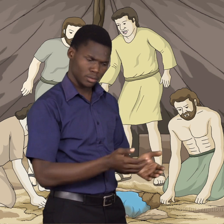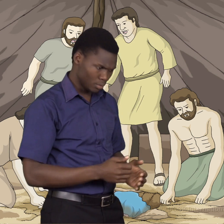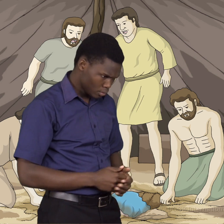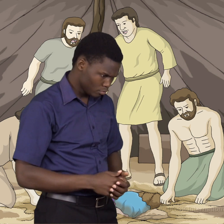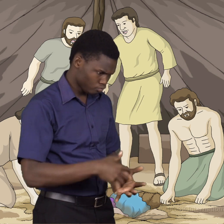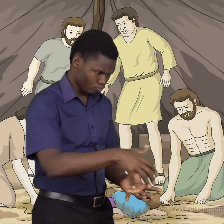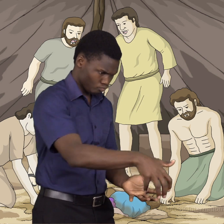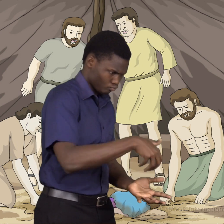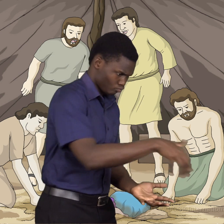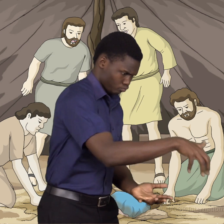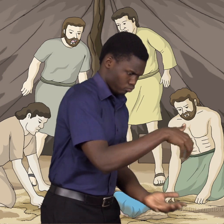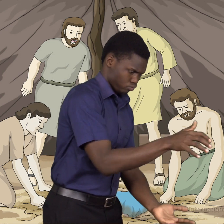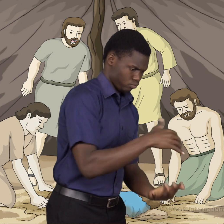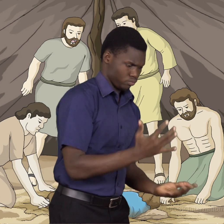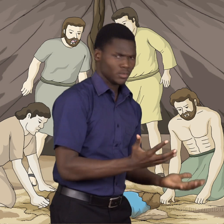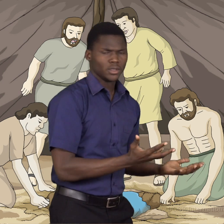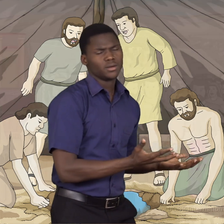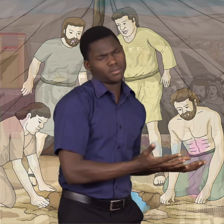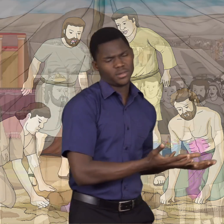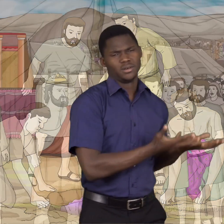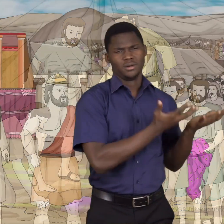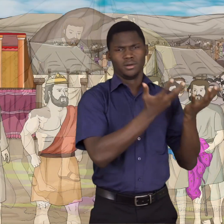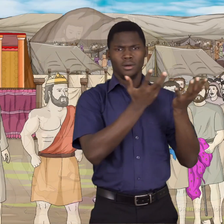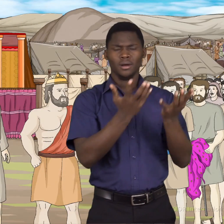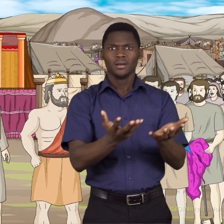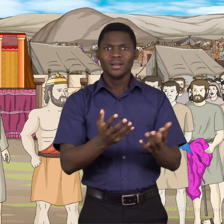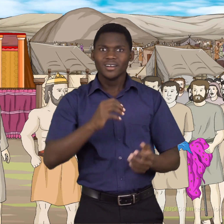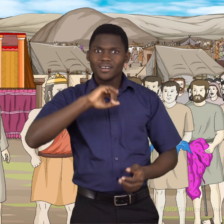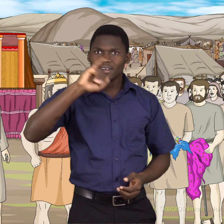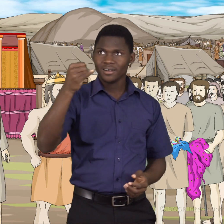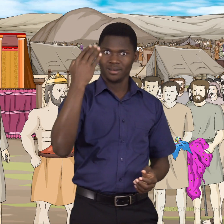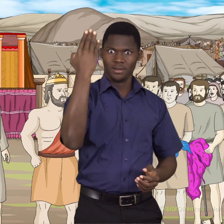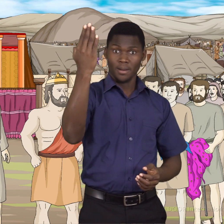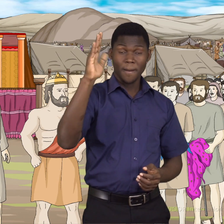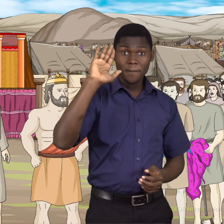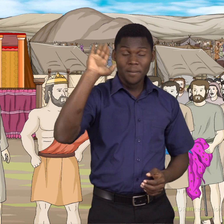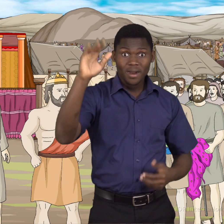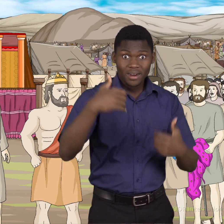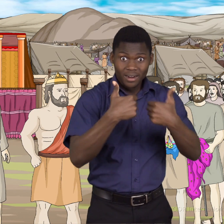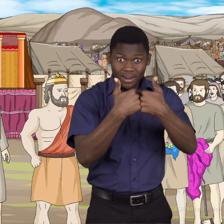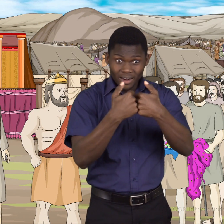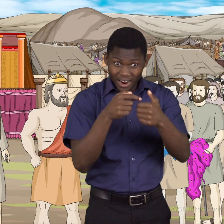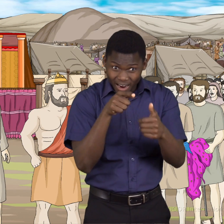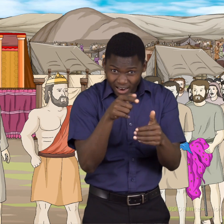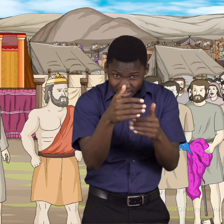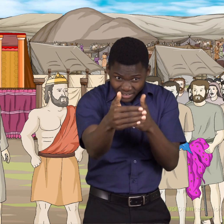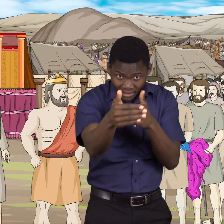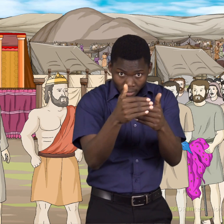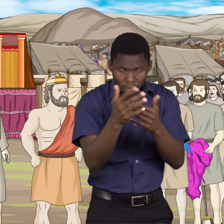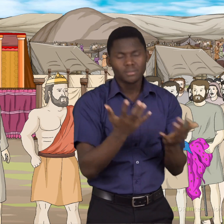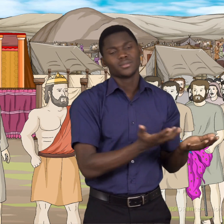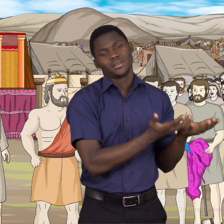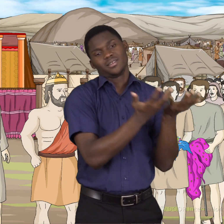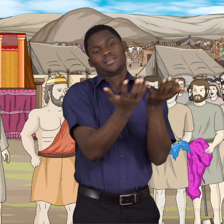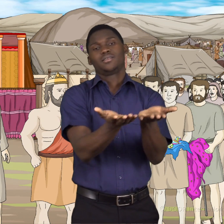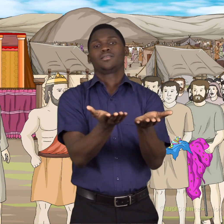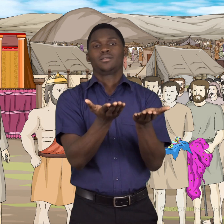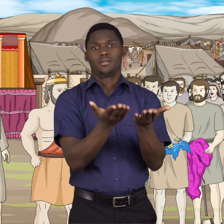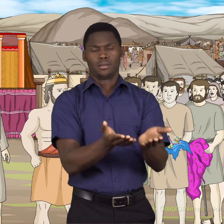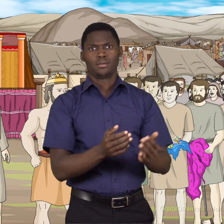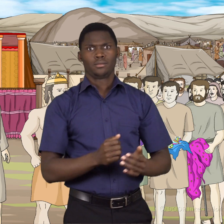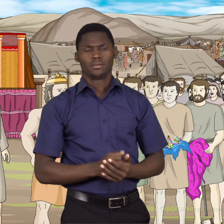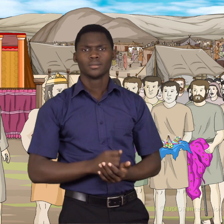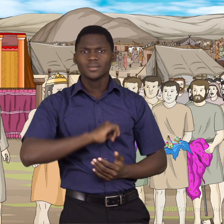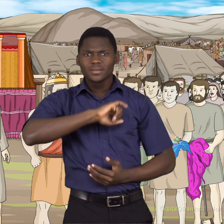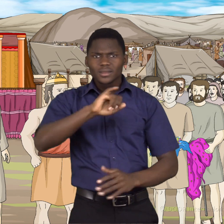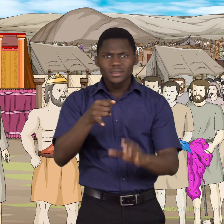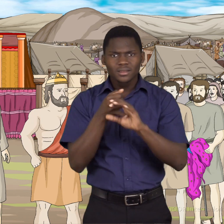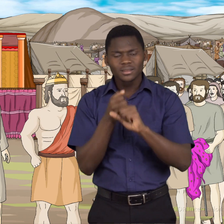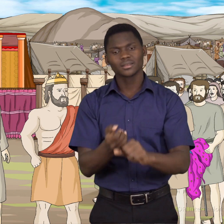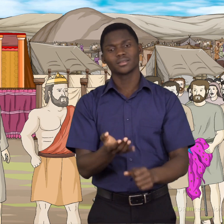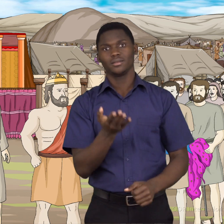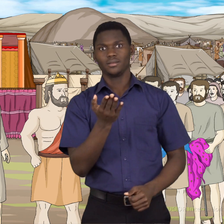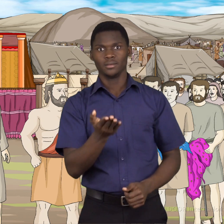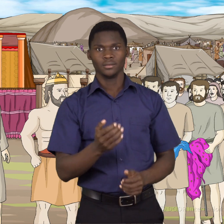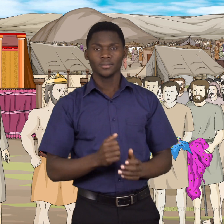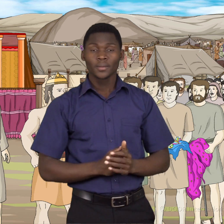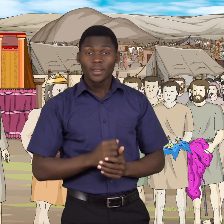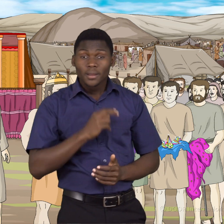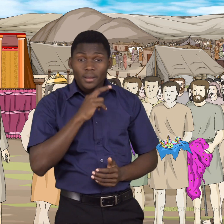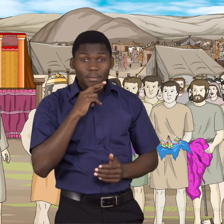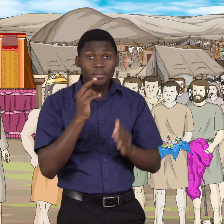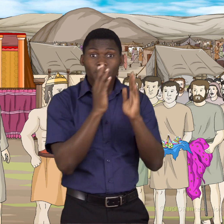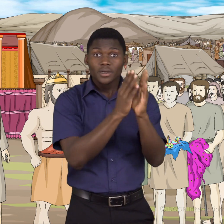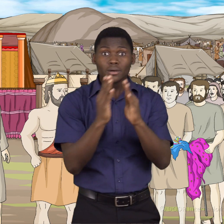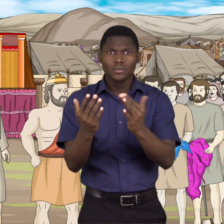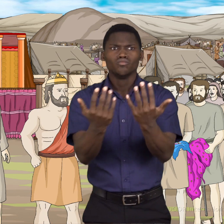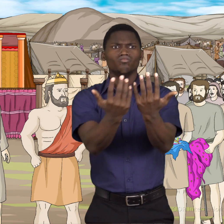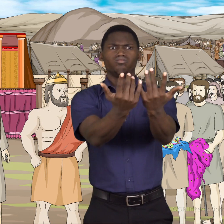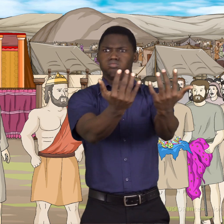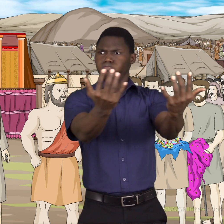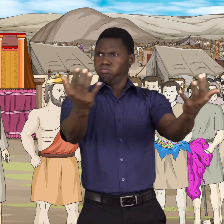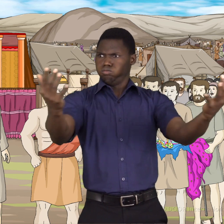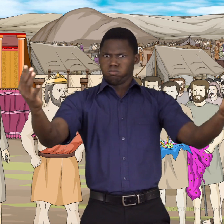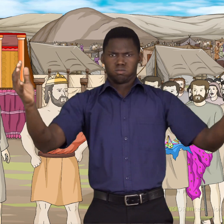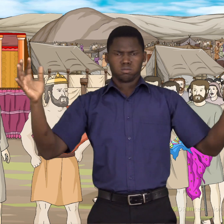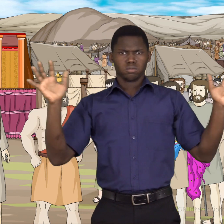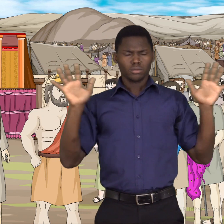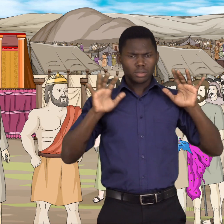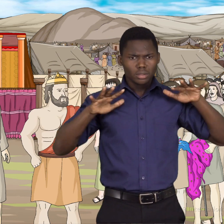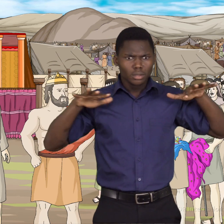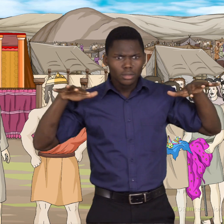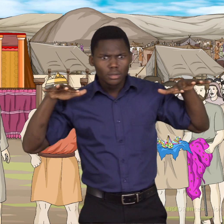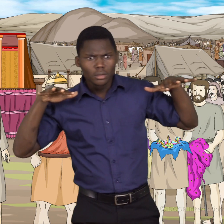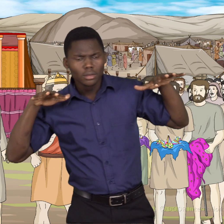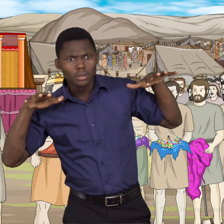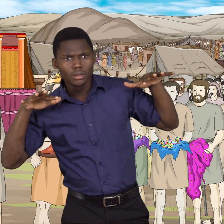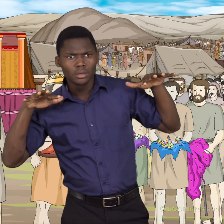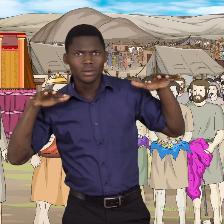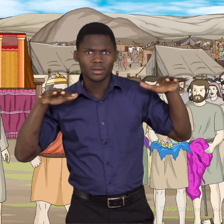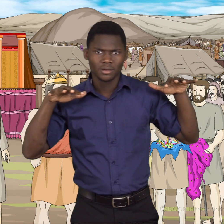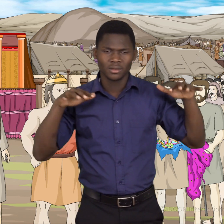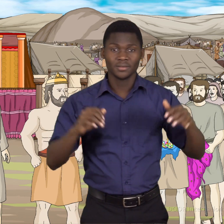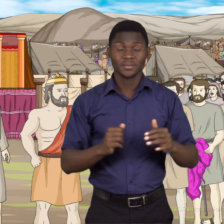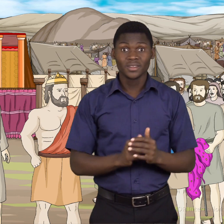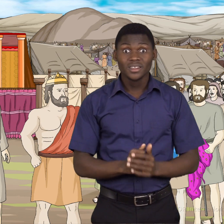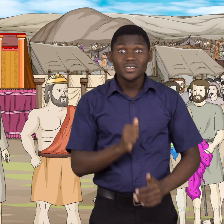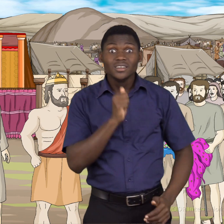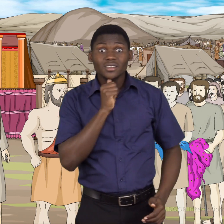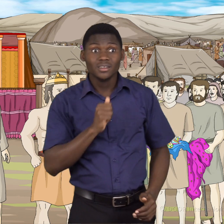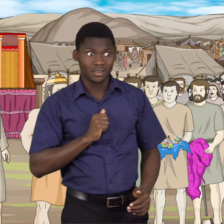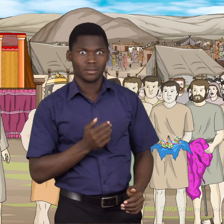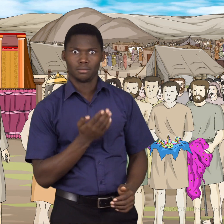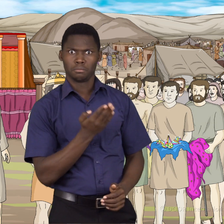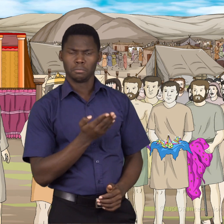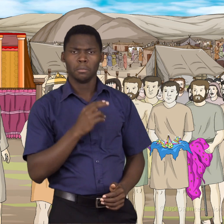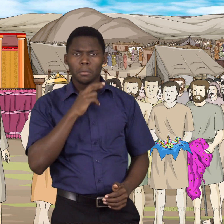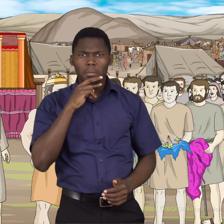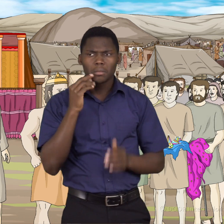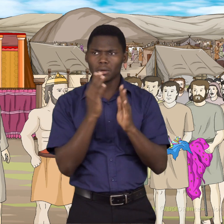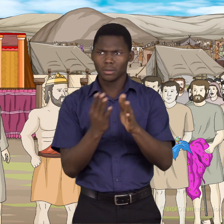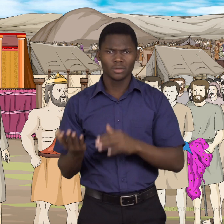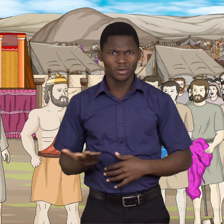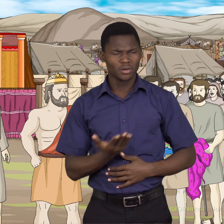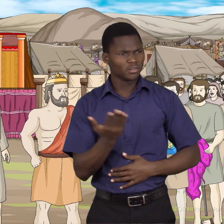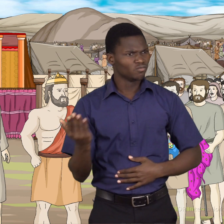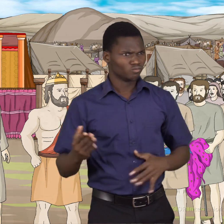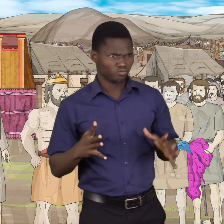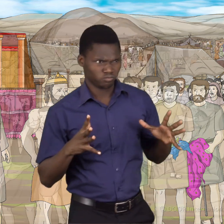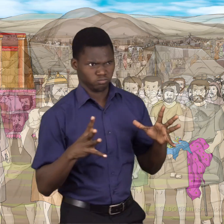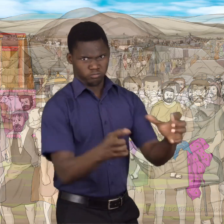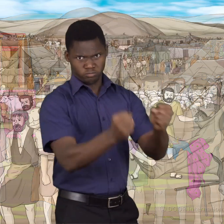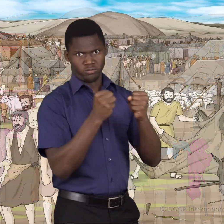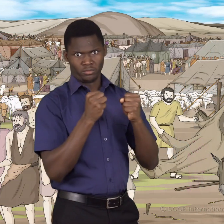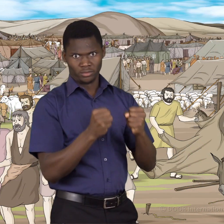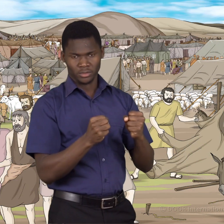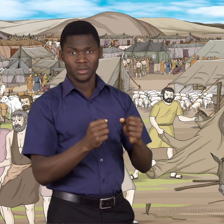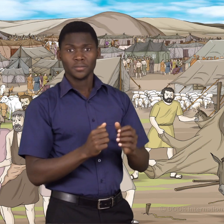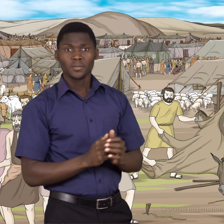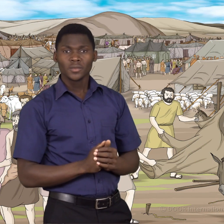They took the things from inside the tent, brought them to Joshua and all the Israelites, and spread them out before the LORD.